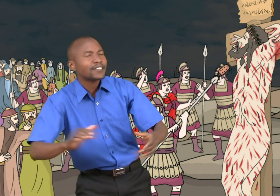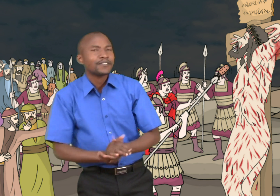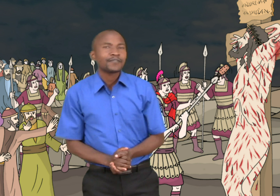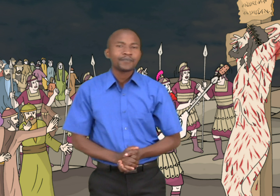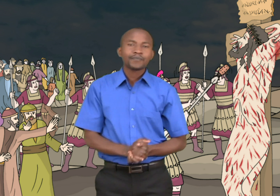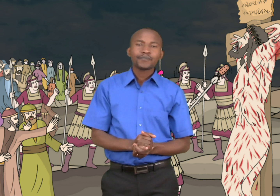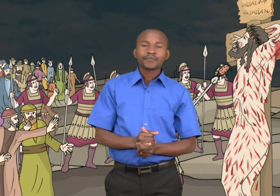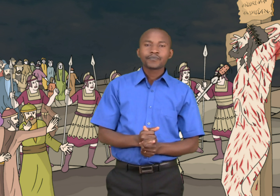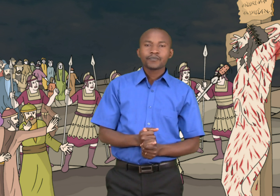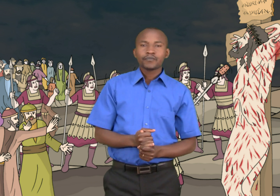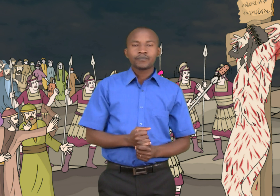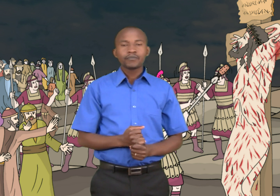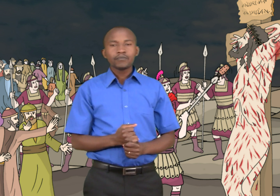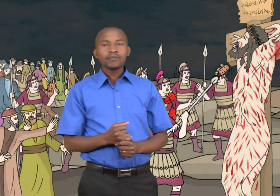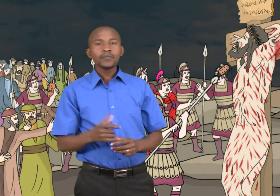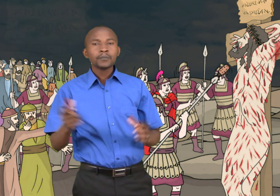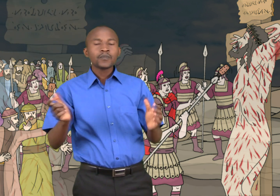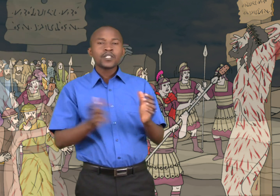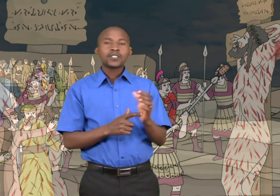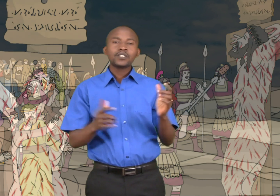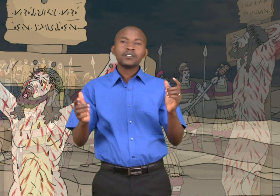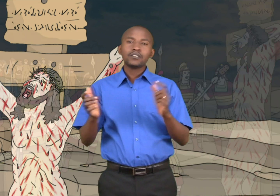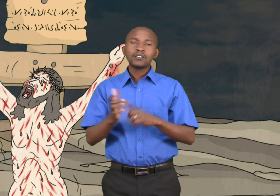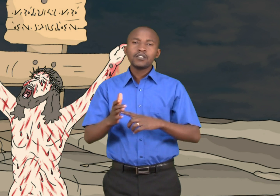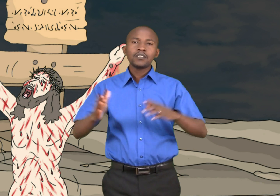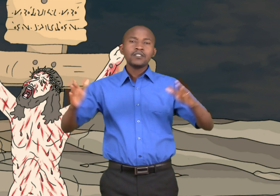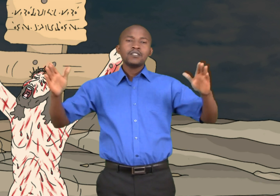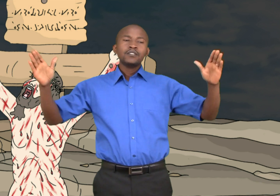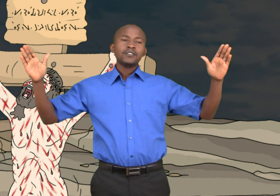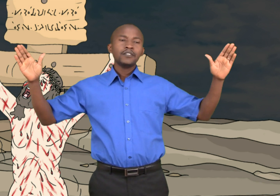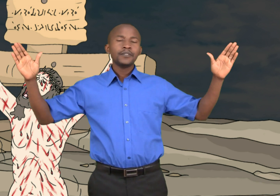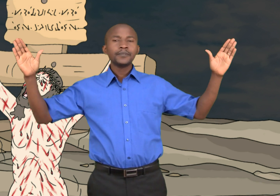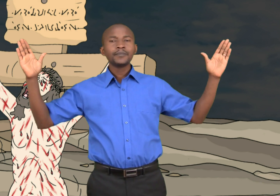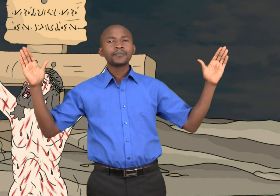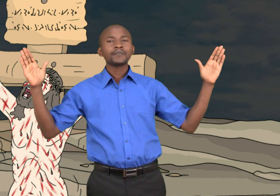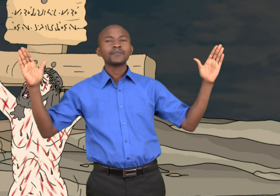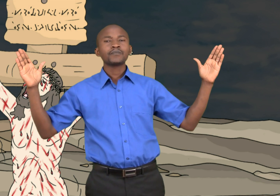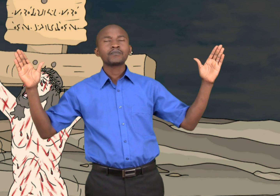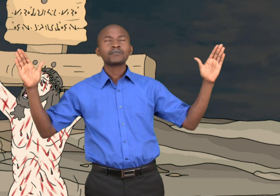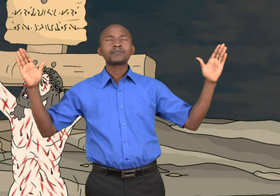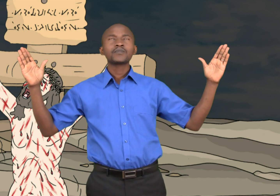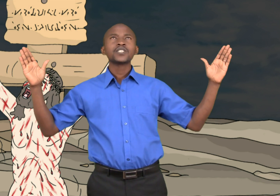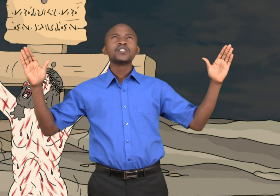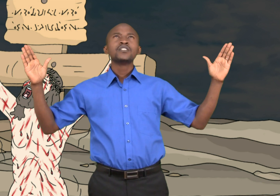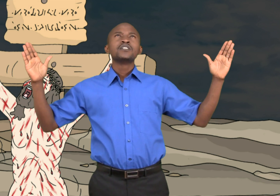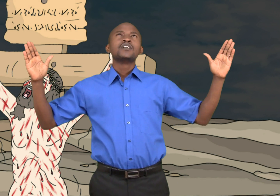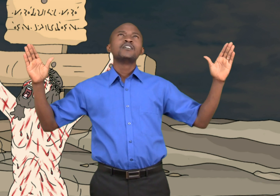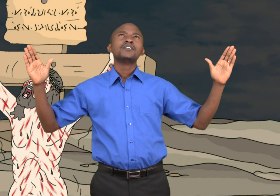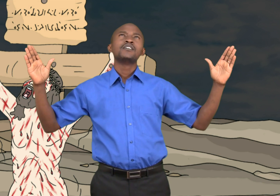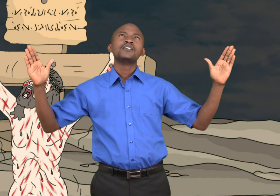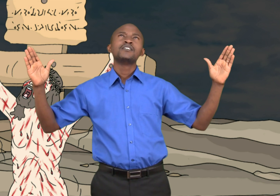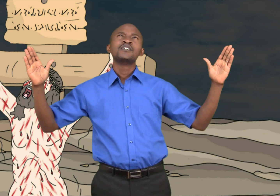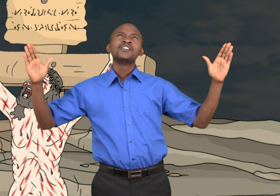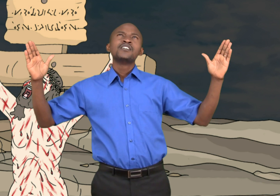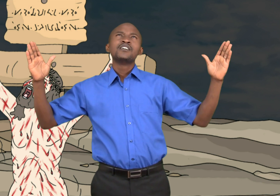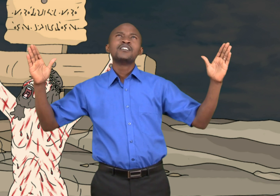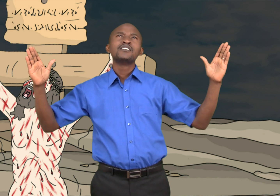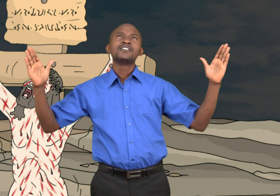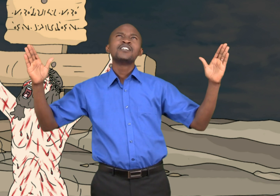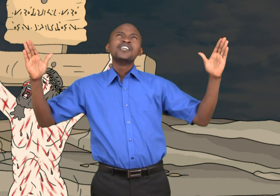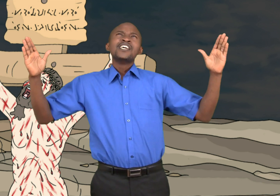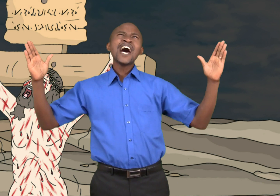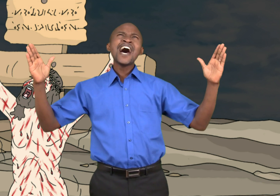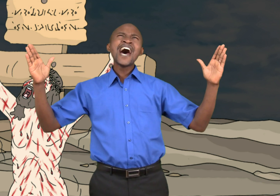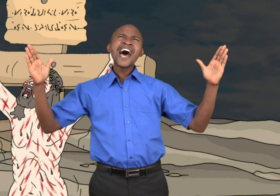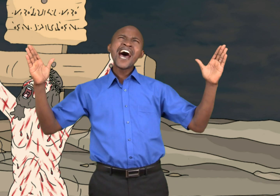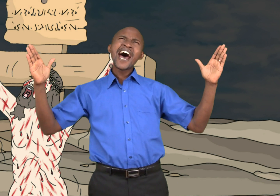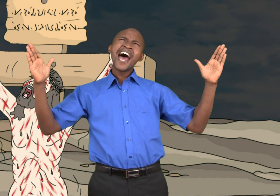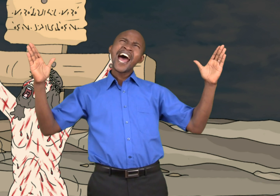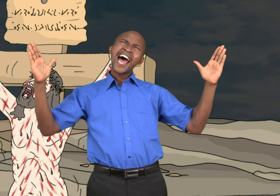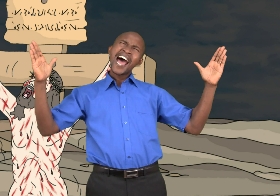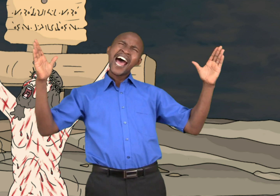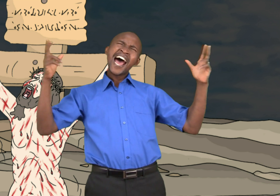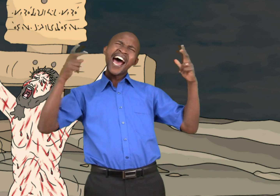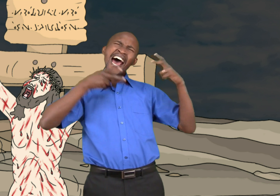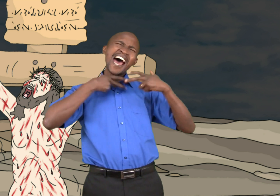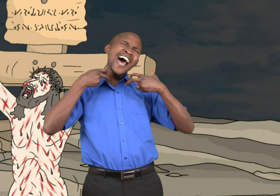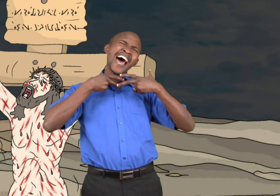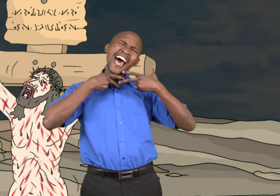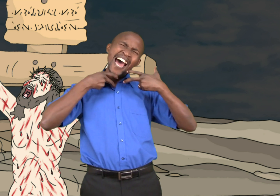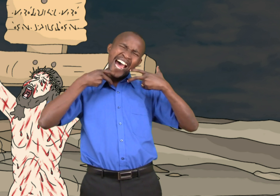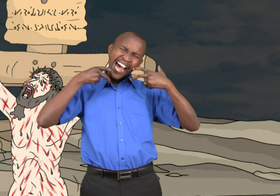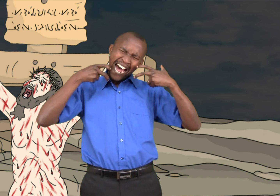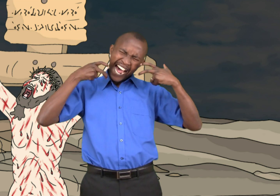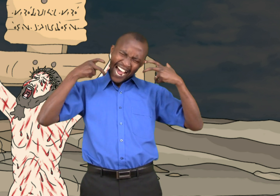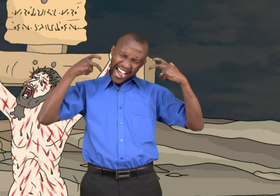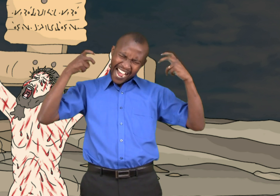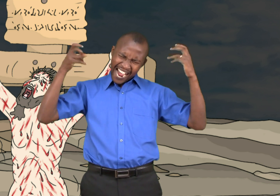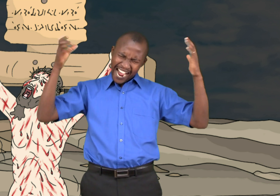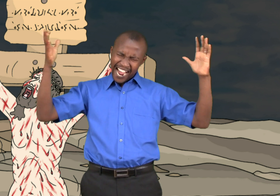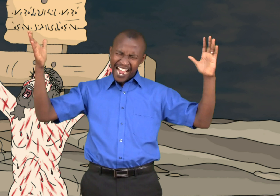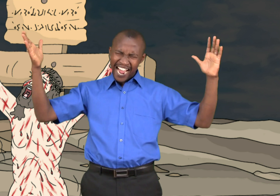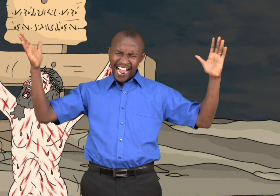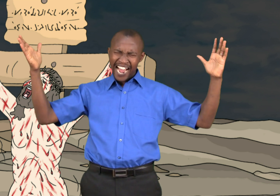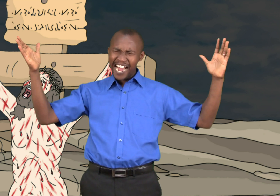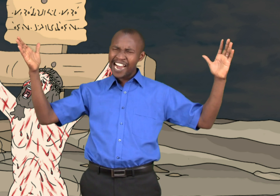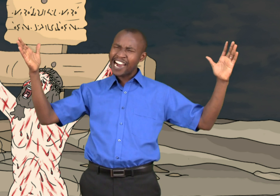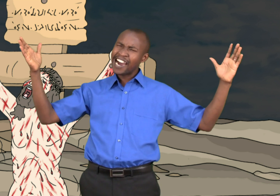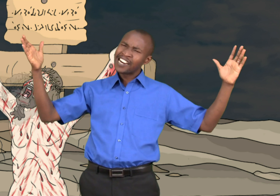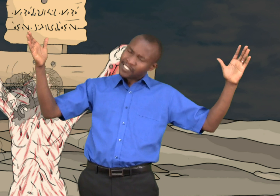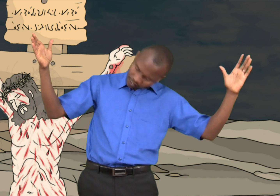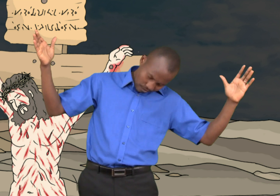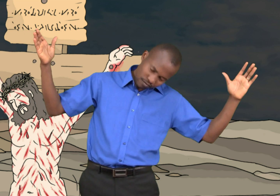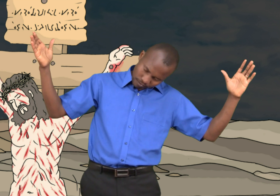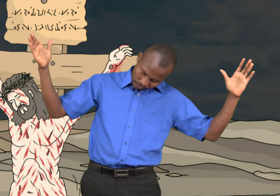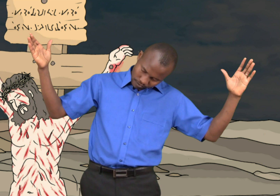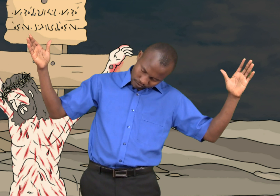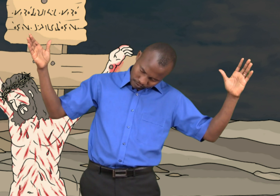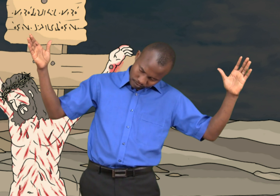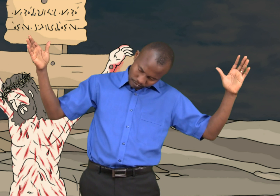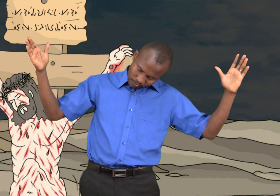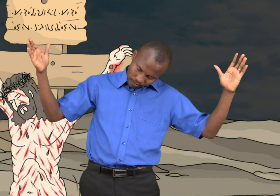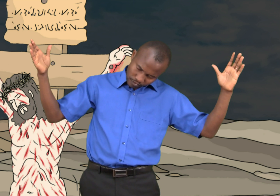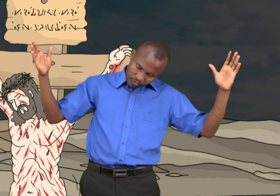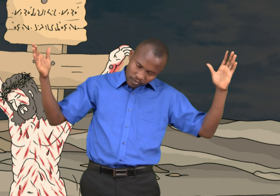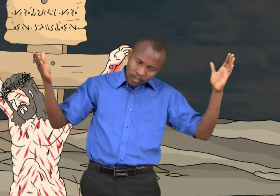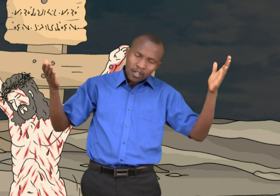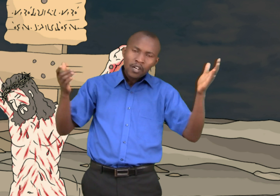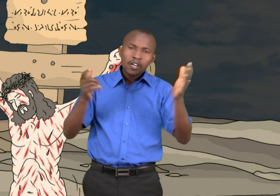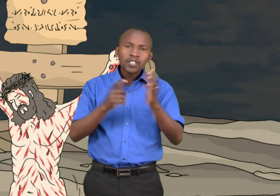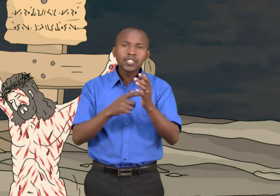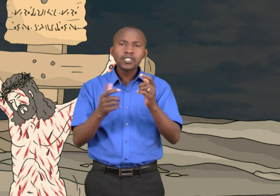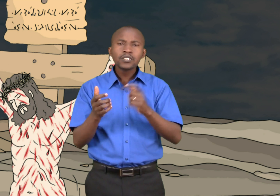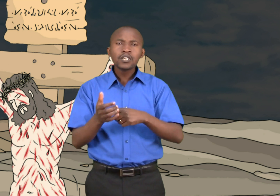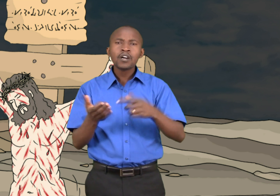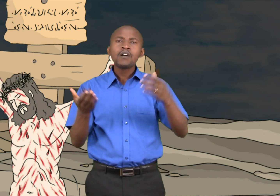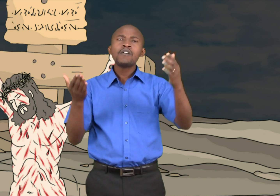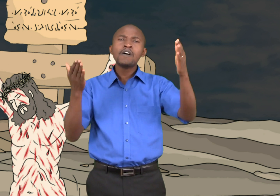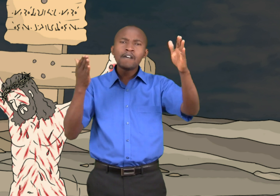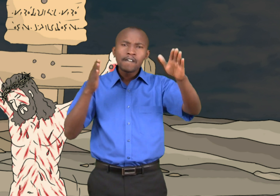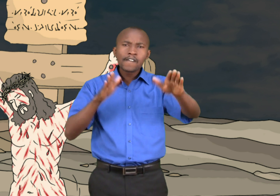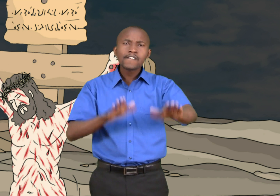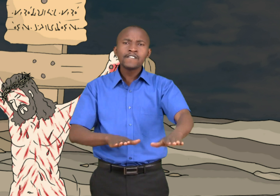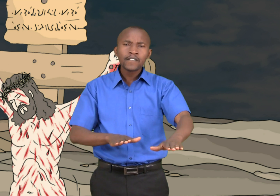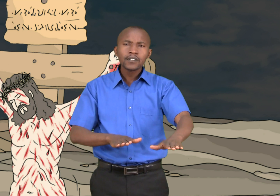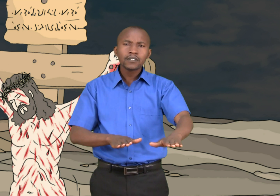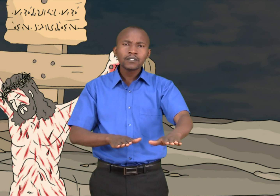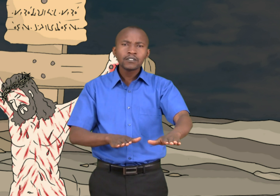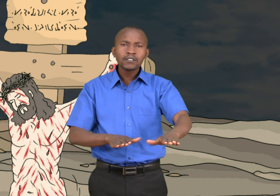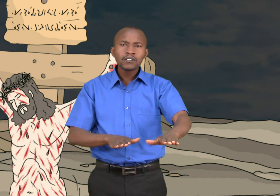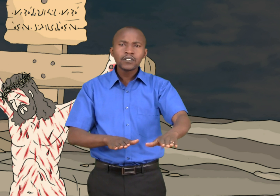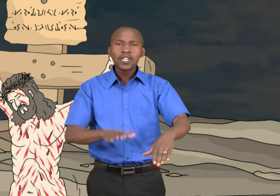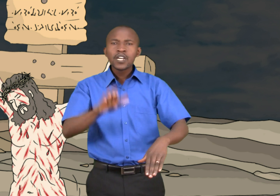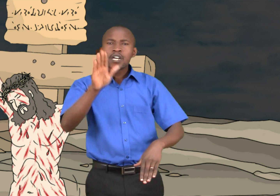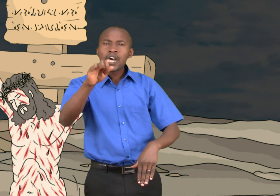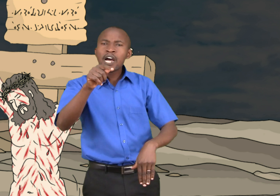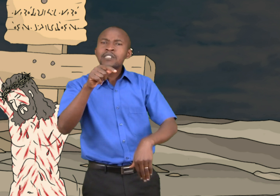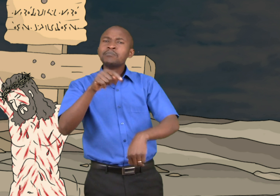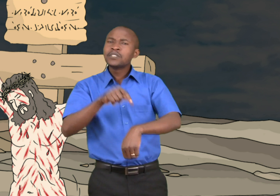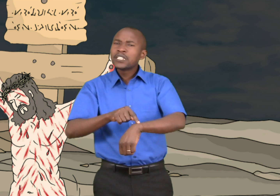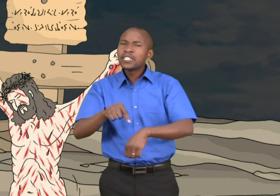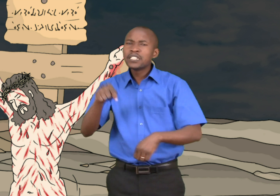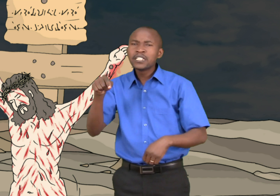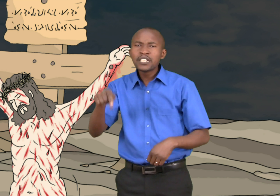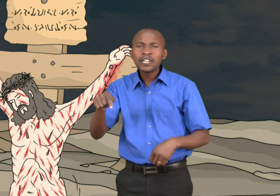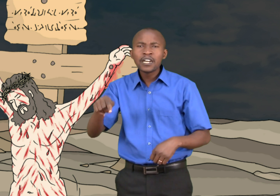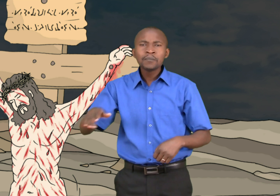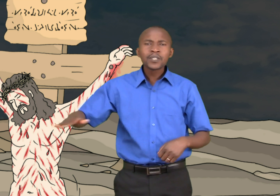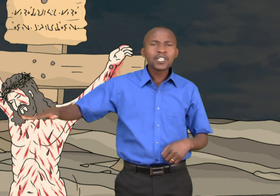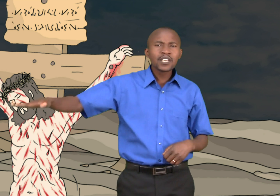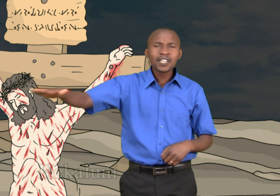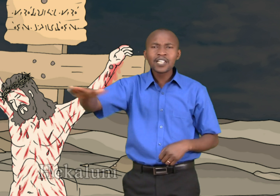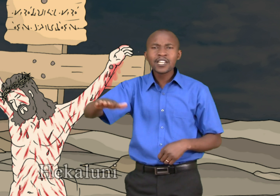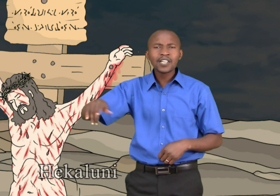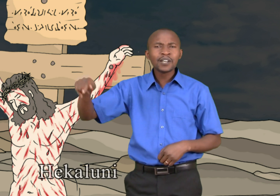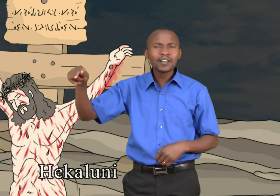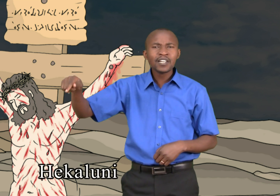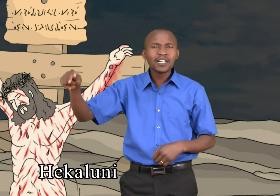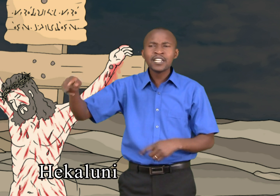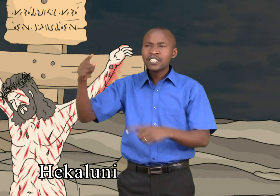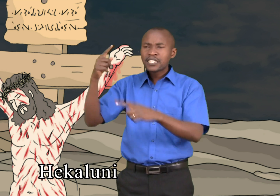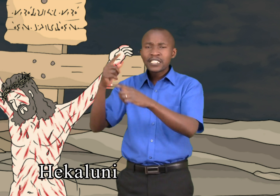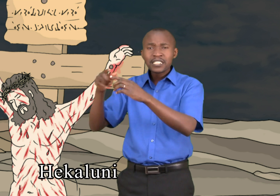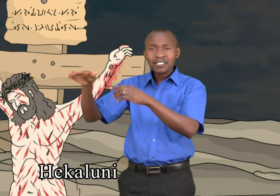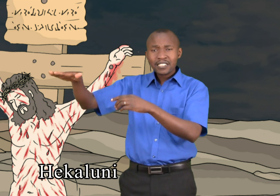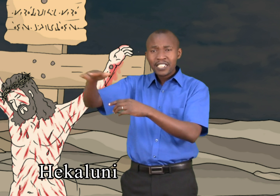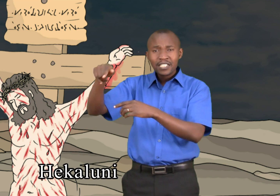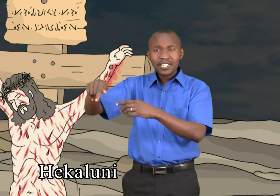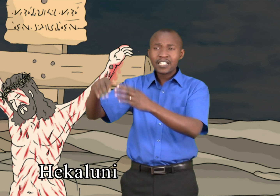When Jesus had cried out again in a loud voice, He yielded up His spirit.